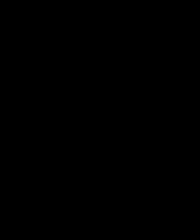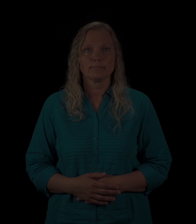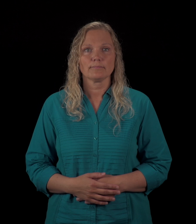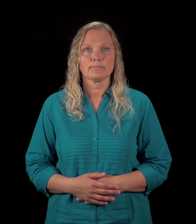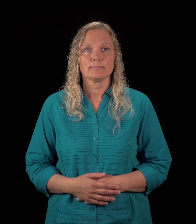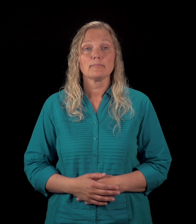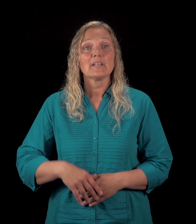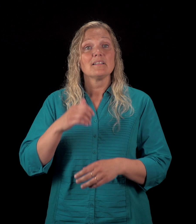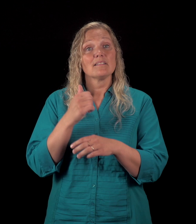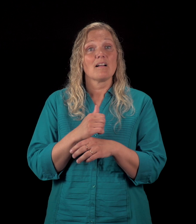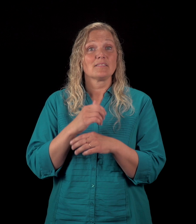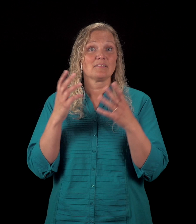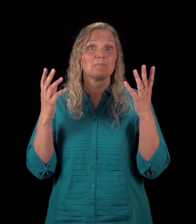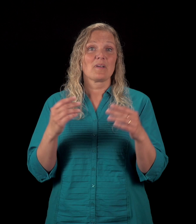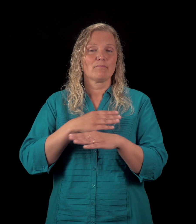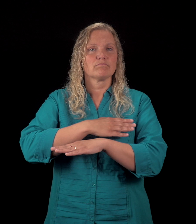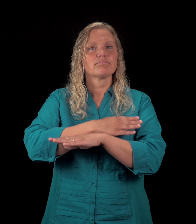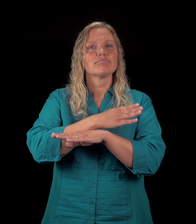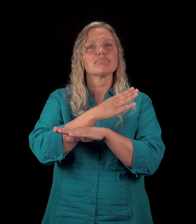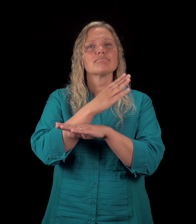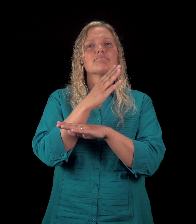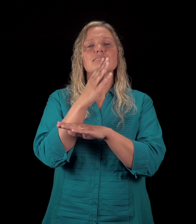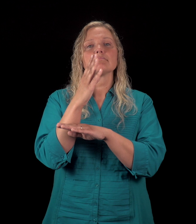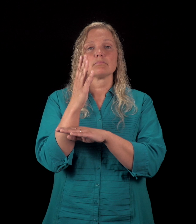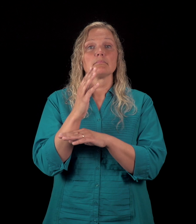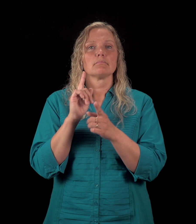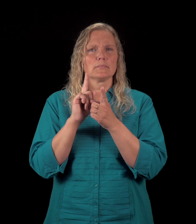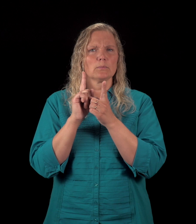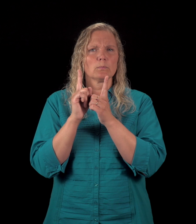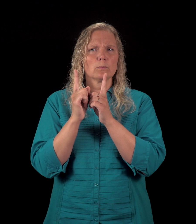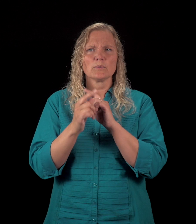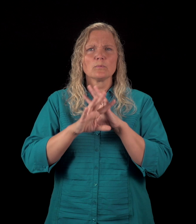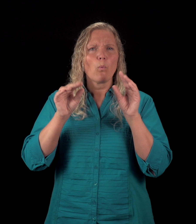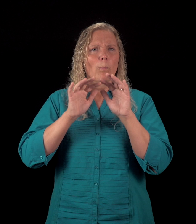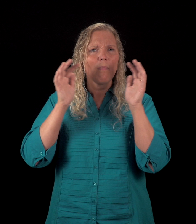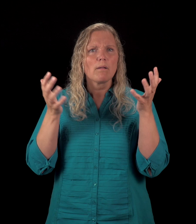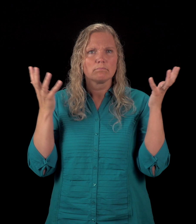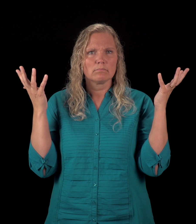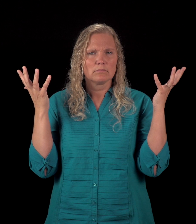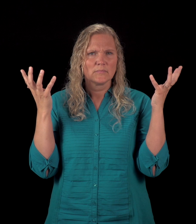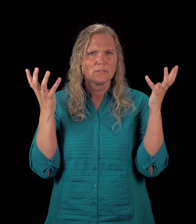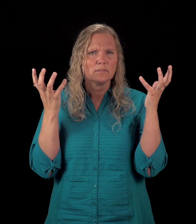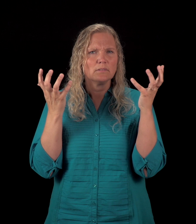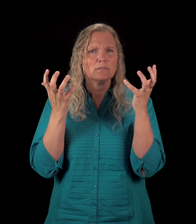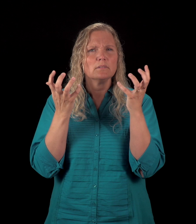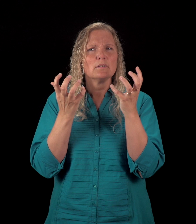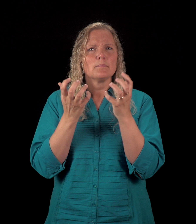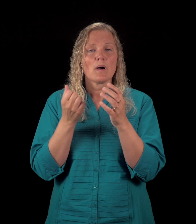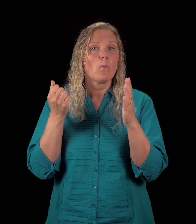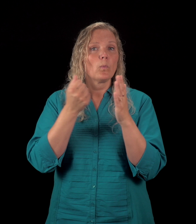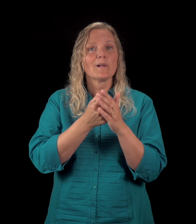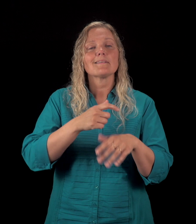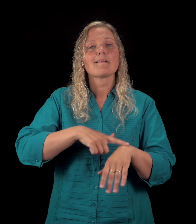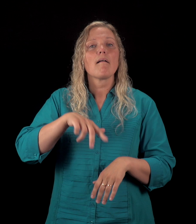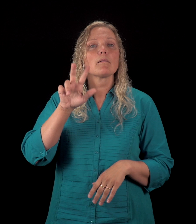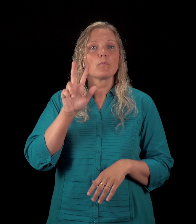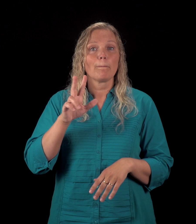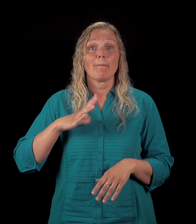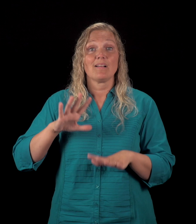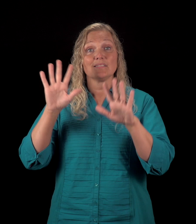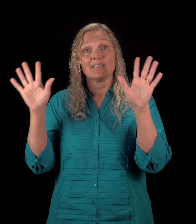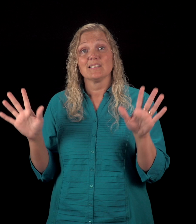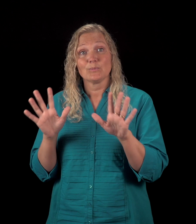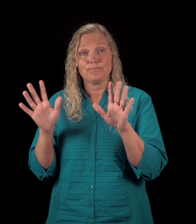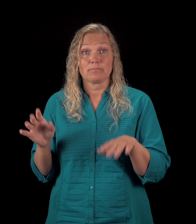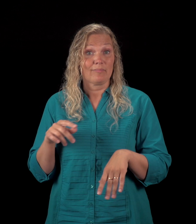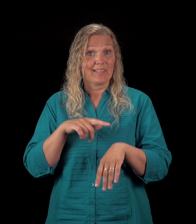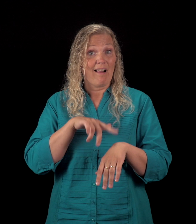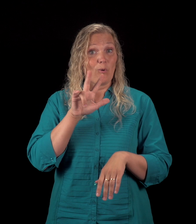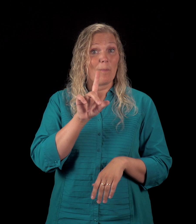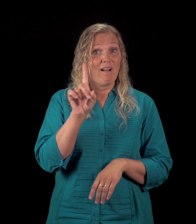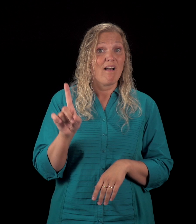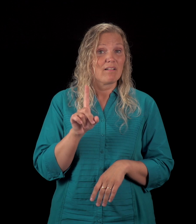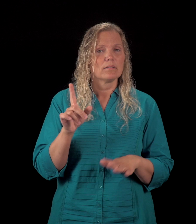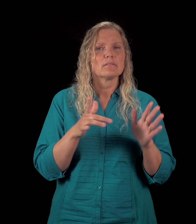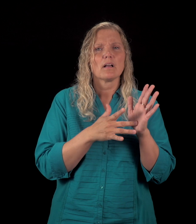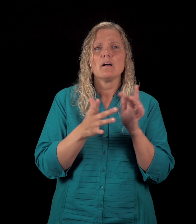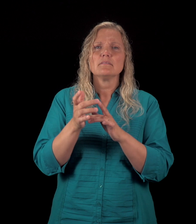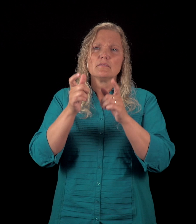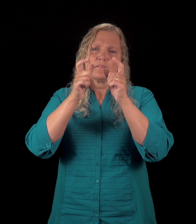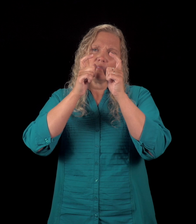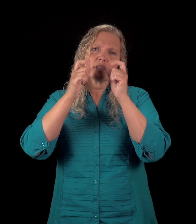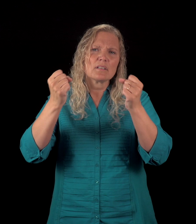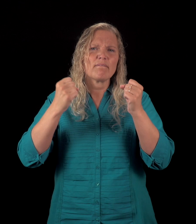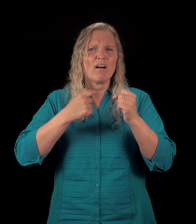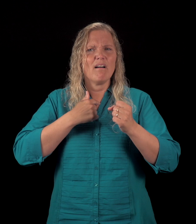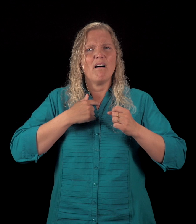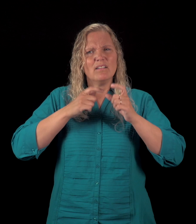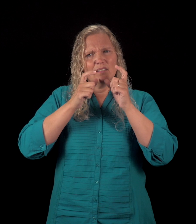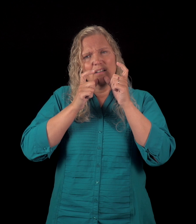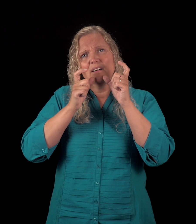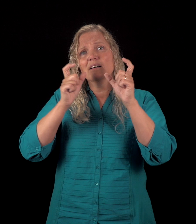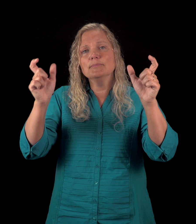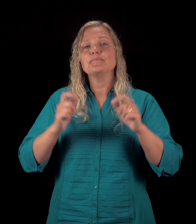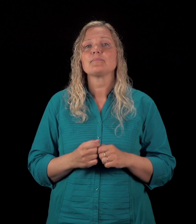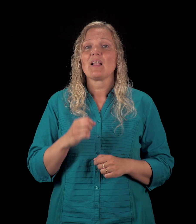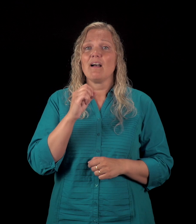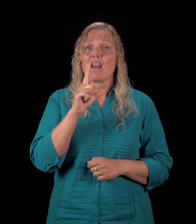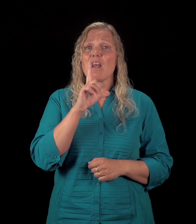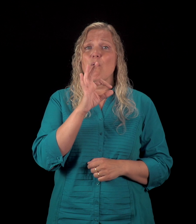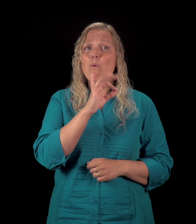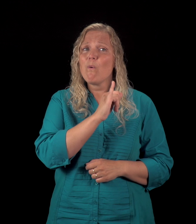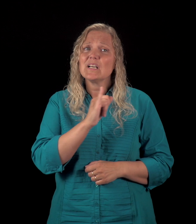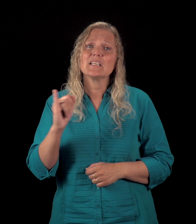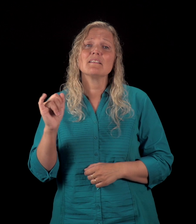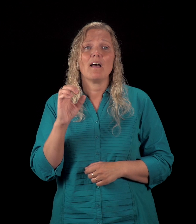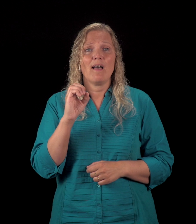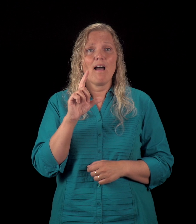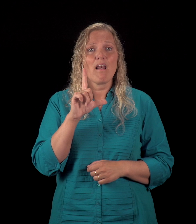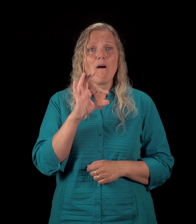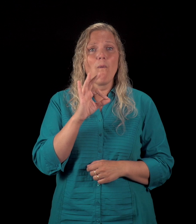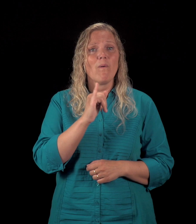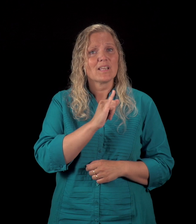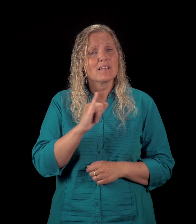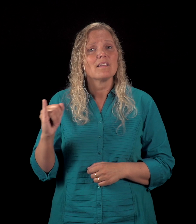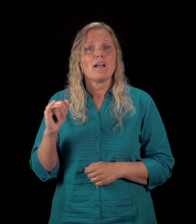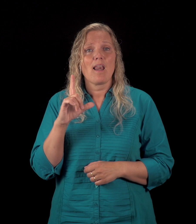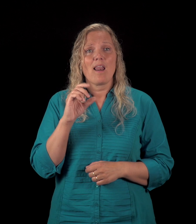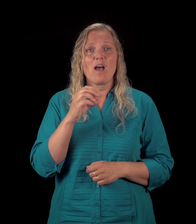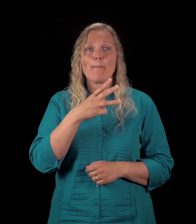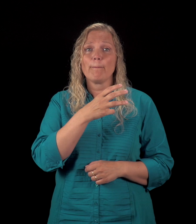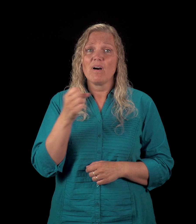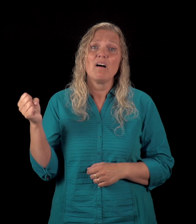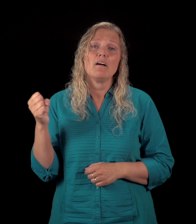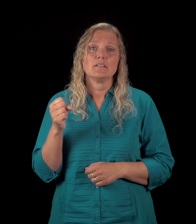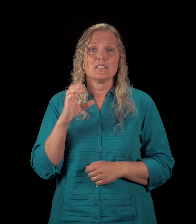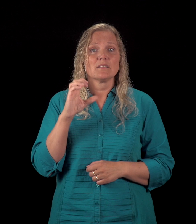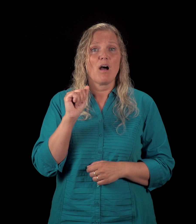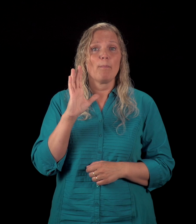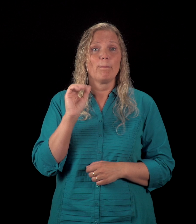From the sixth hour until the ninth hour darkness came over all the land. At the ninth hour, Jesus cried out in a loud voice, “Eloi, Eloi, lema sabachthani?”